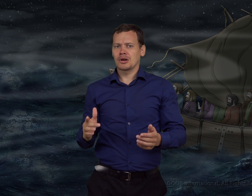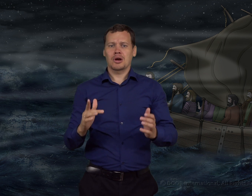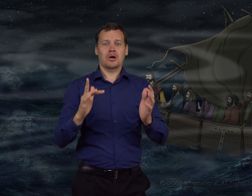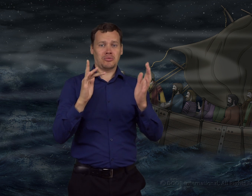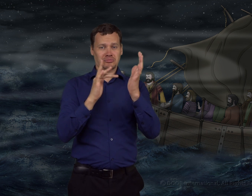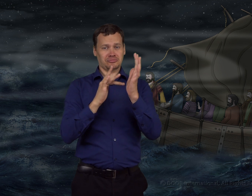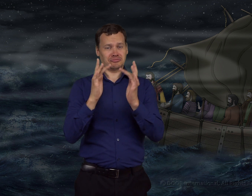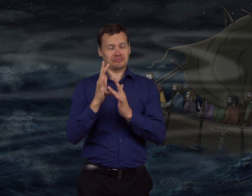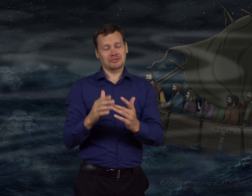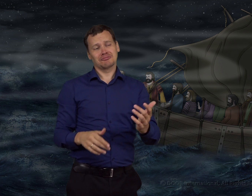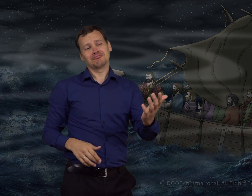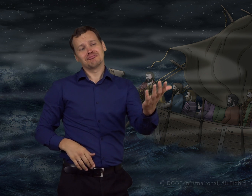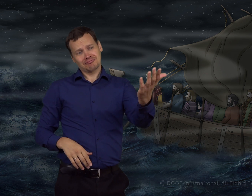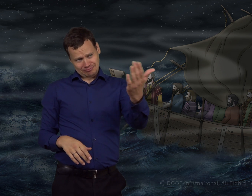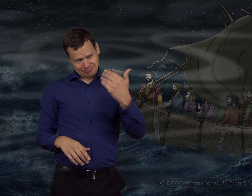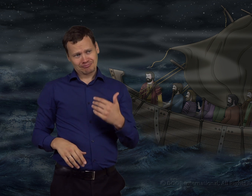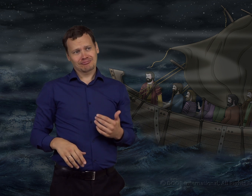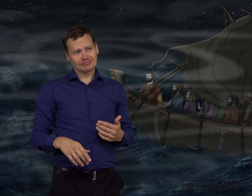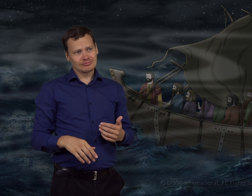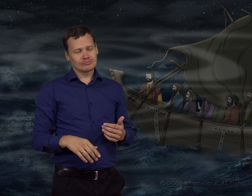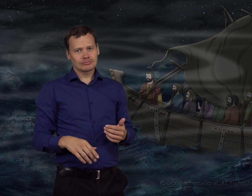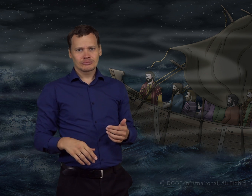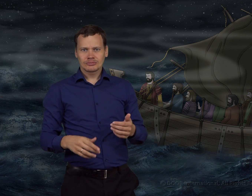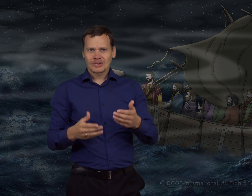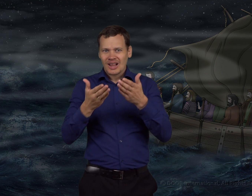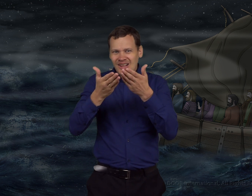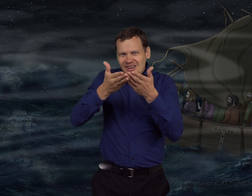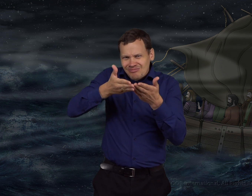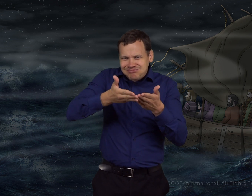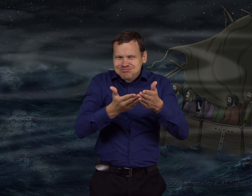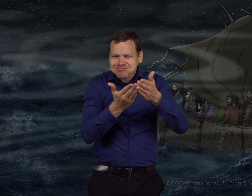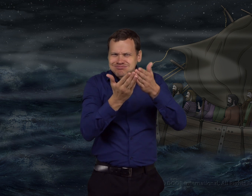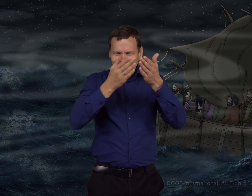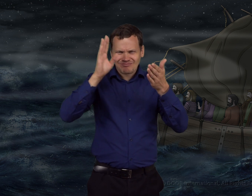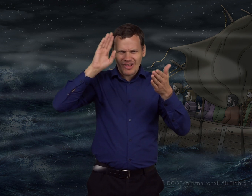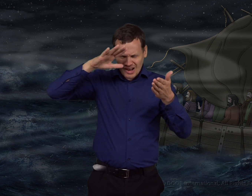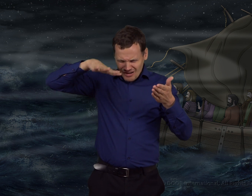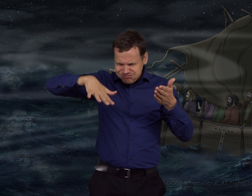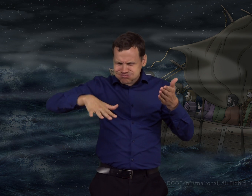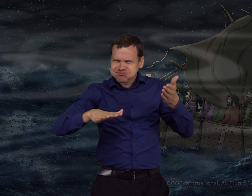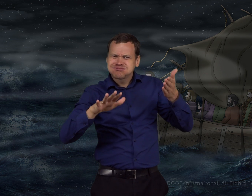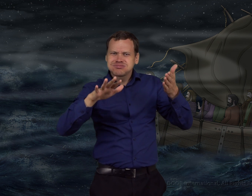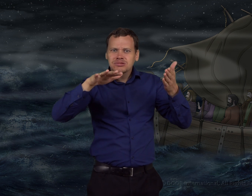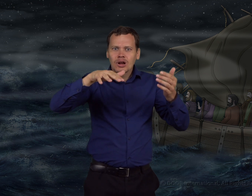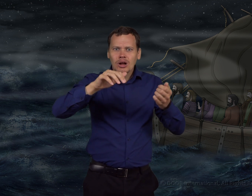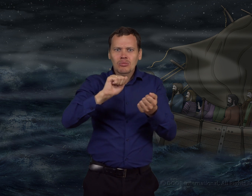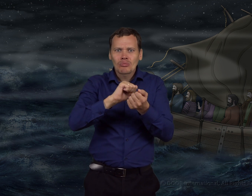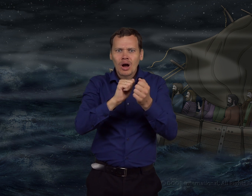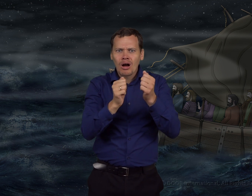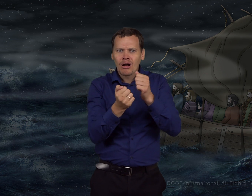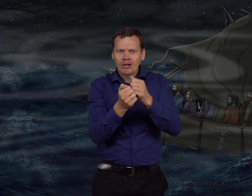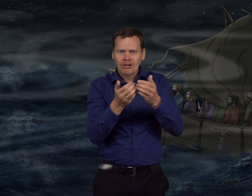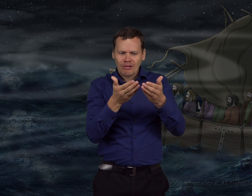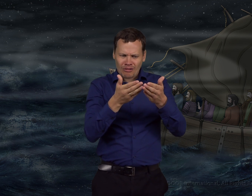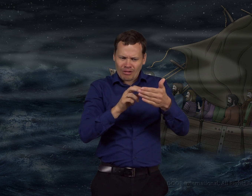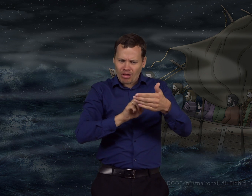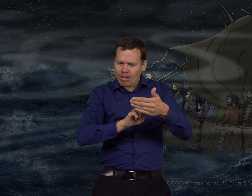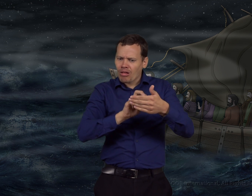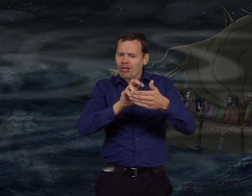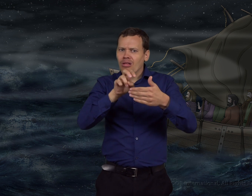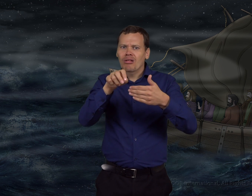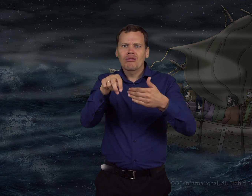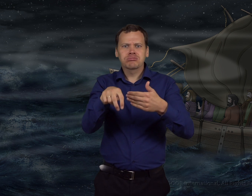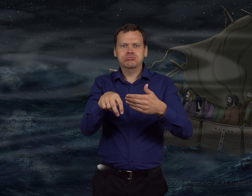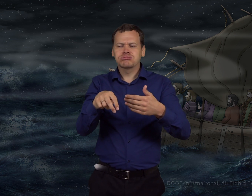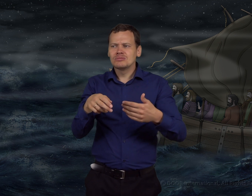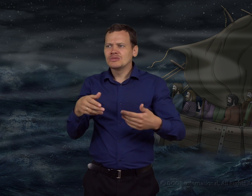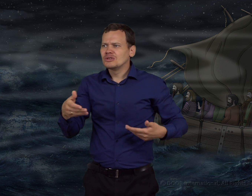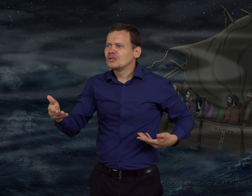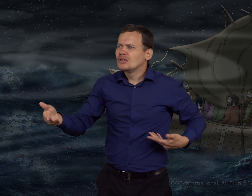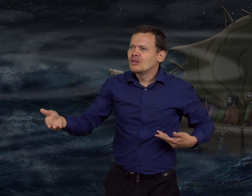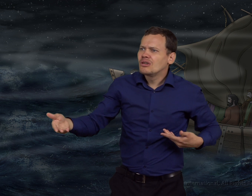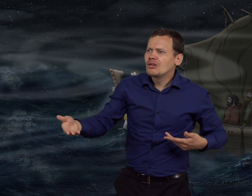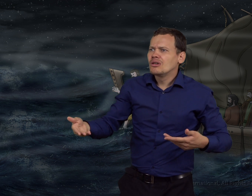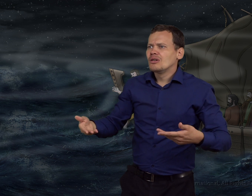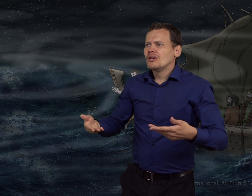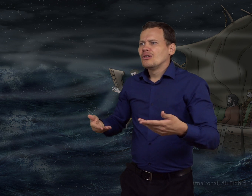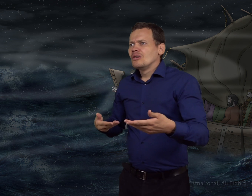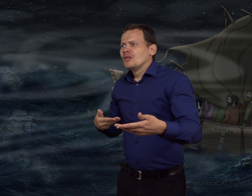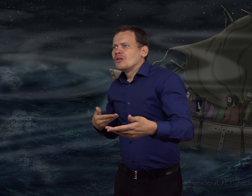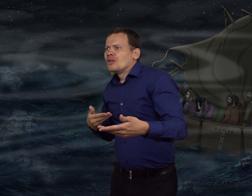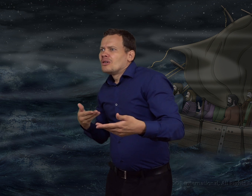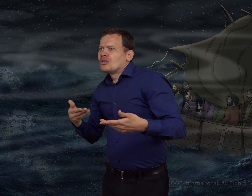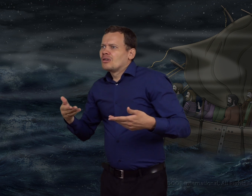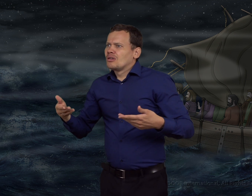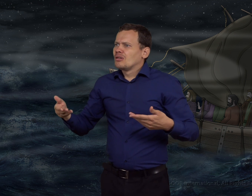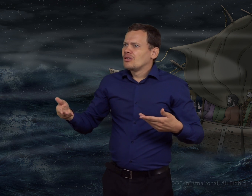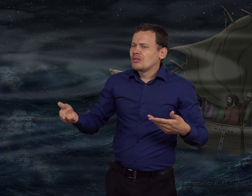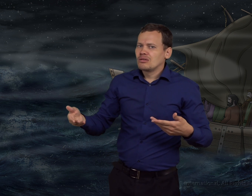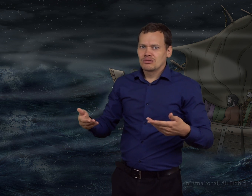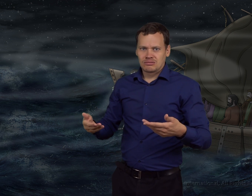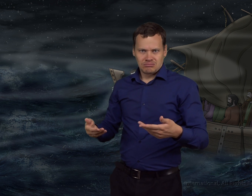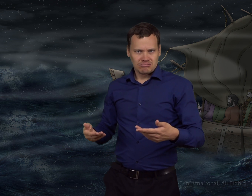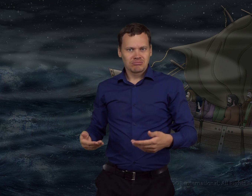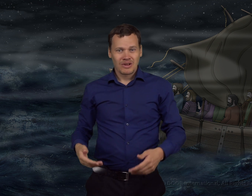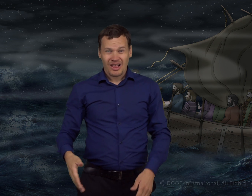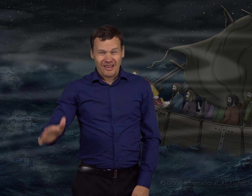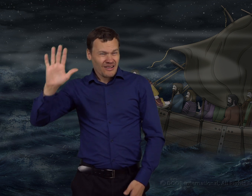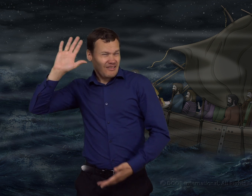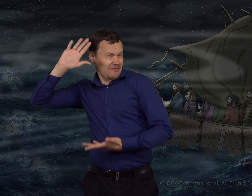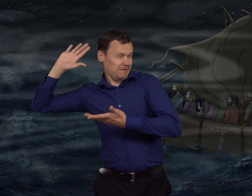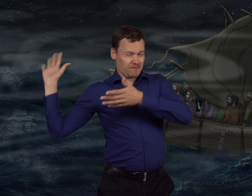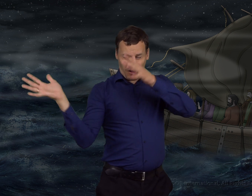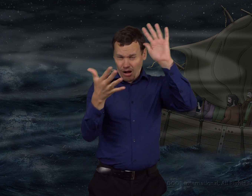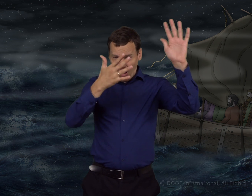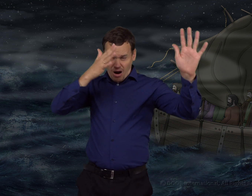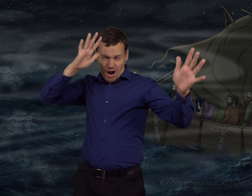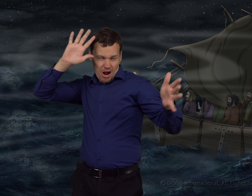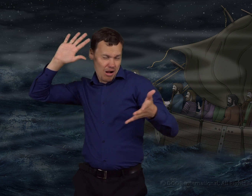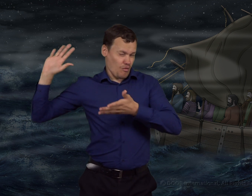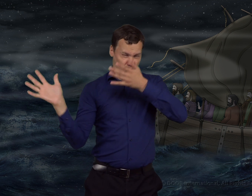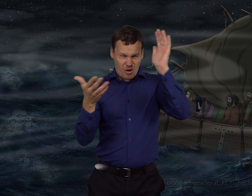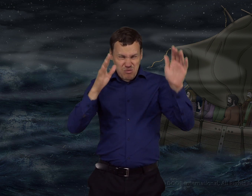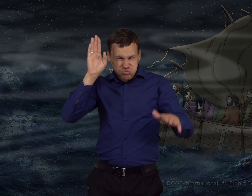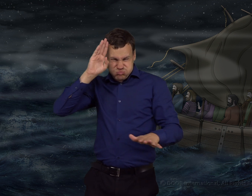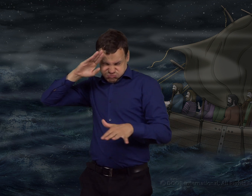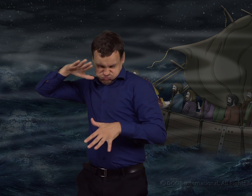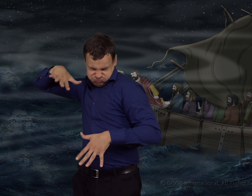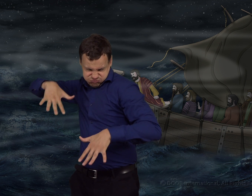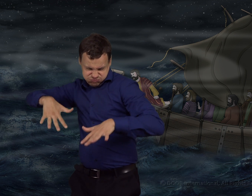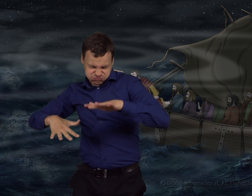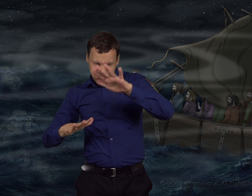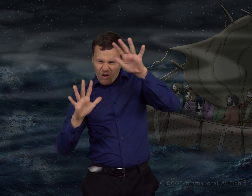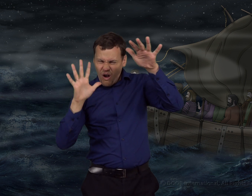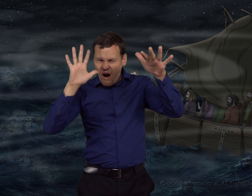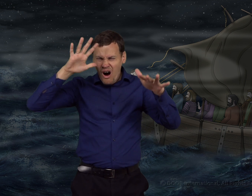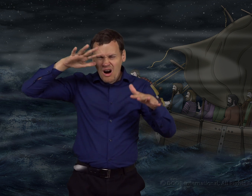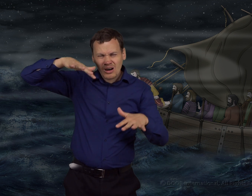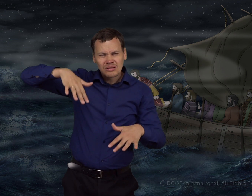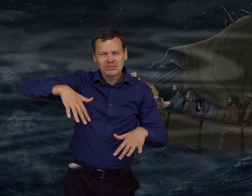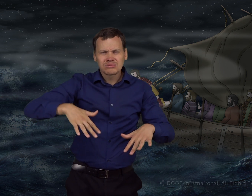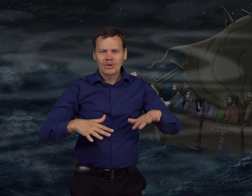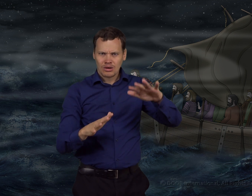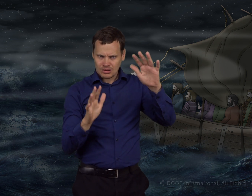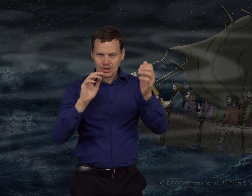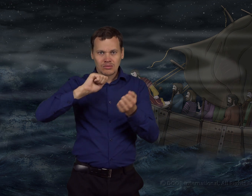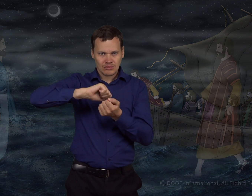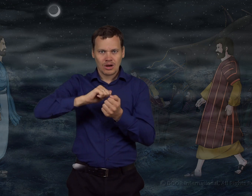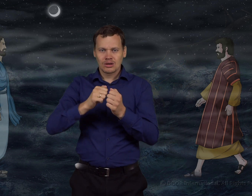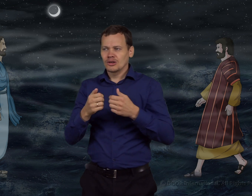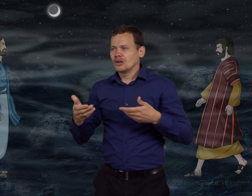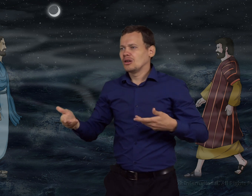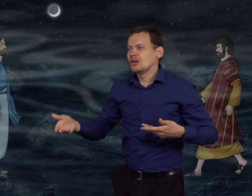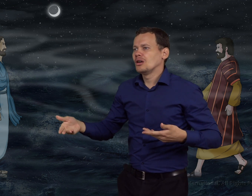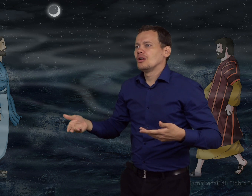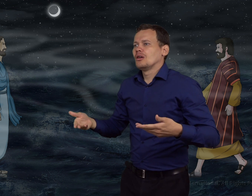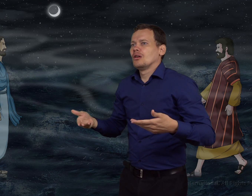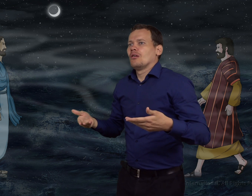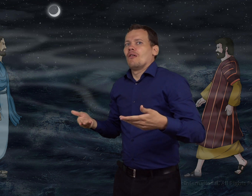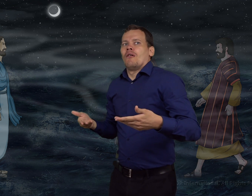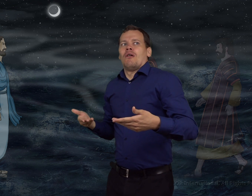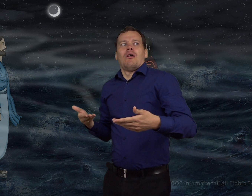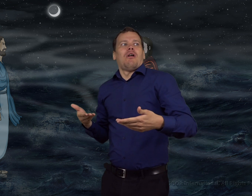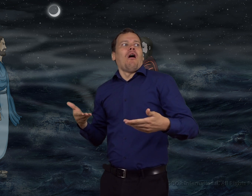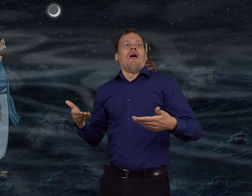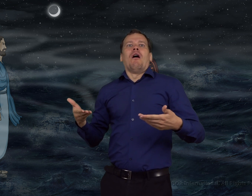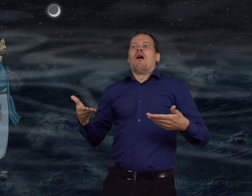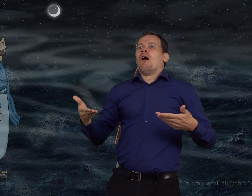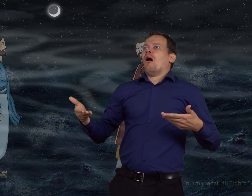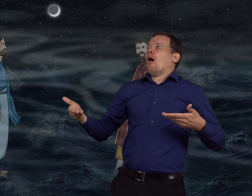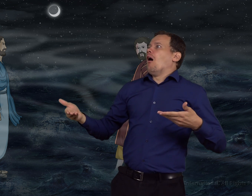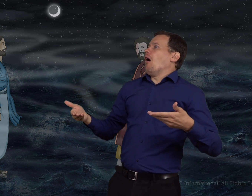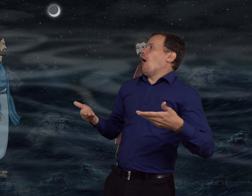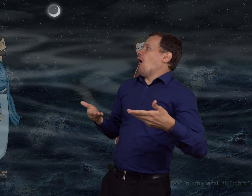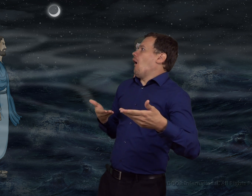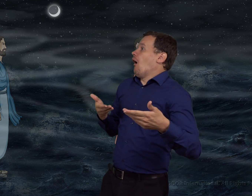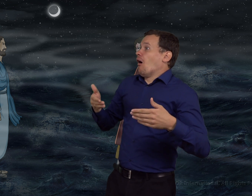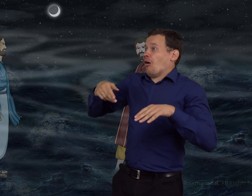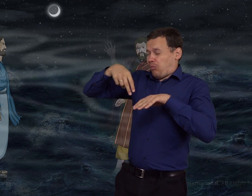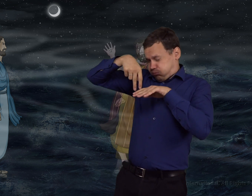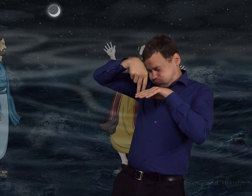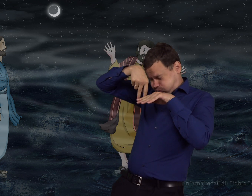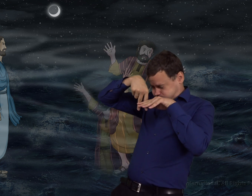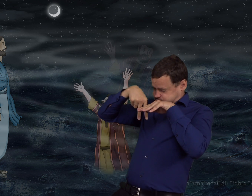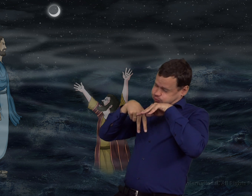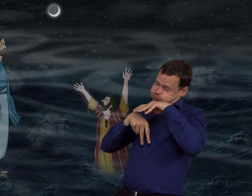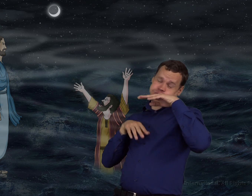Then Peter got down out of the boat, walked on the water, and came toward Jesus.